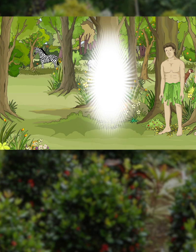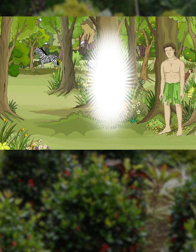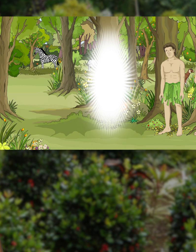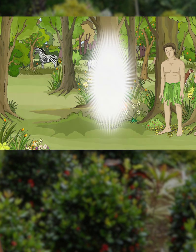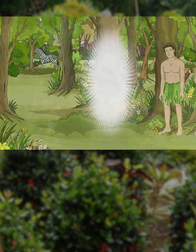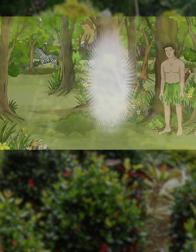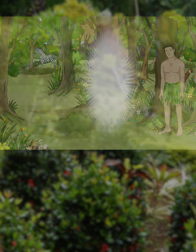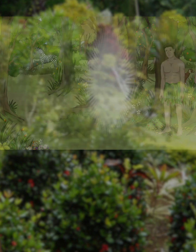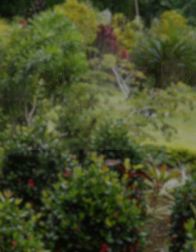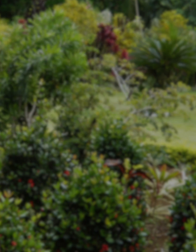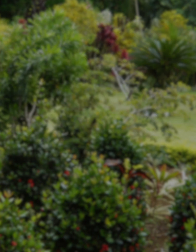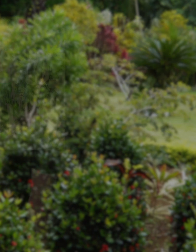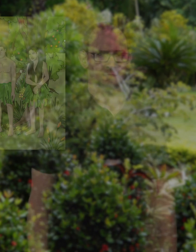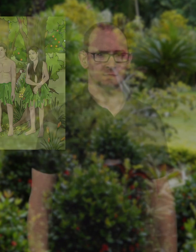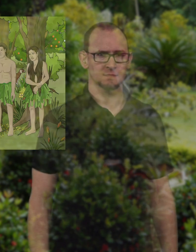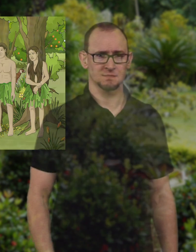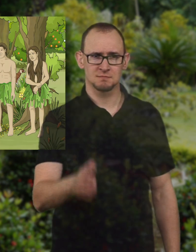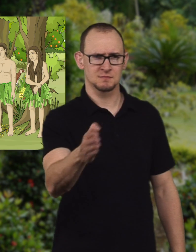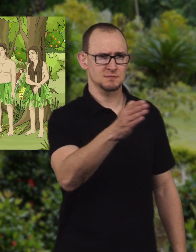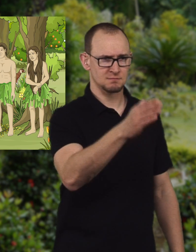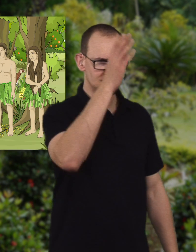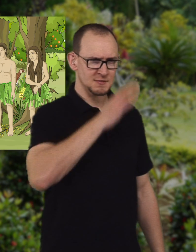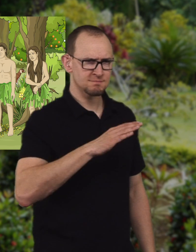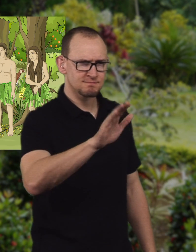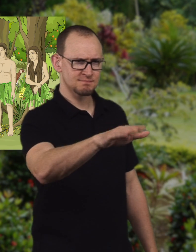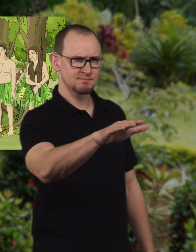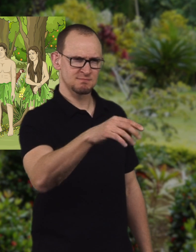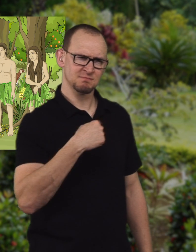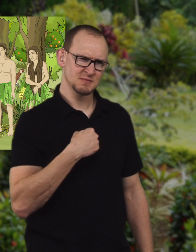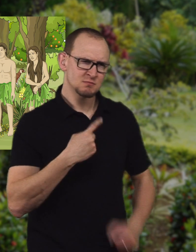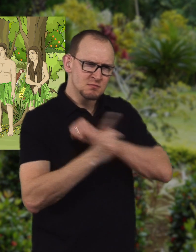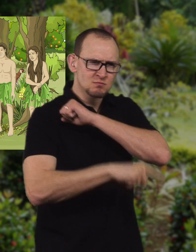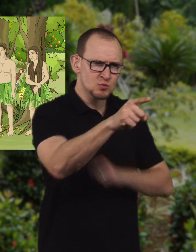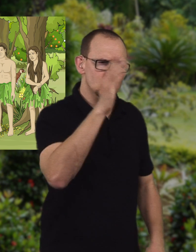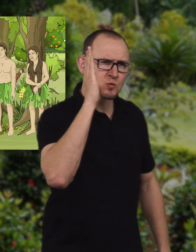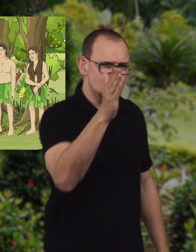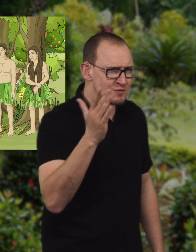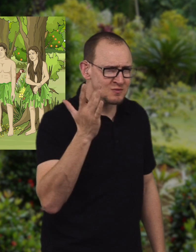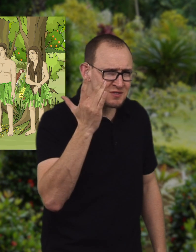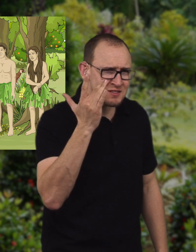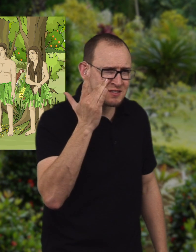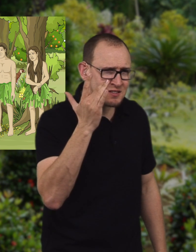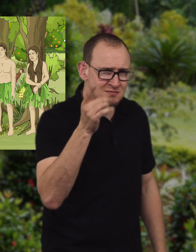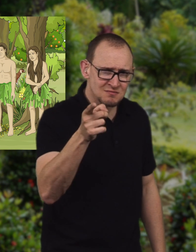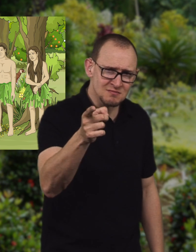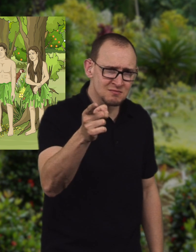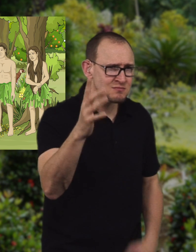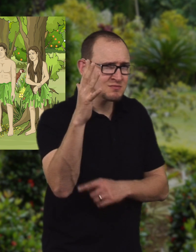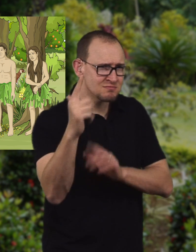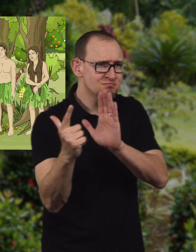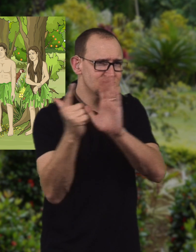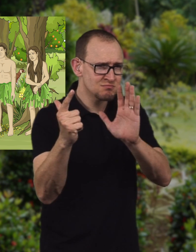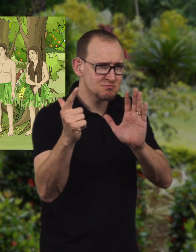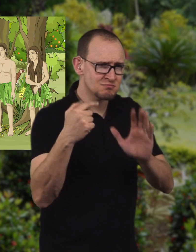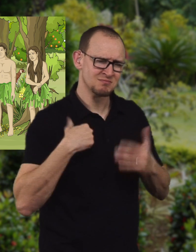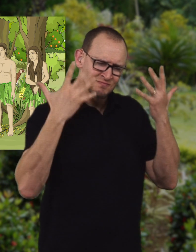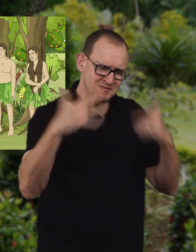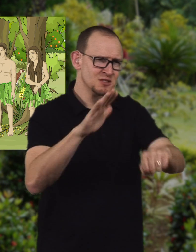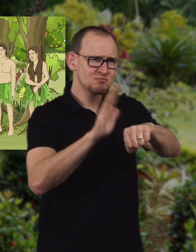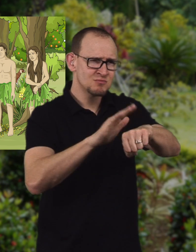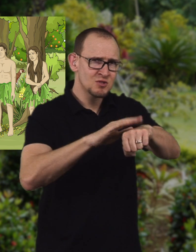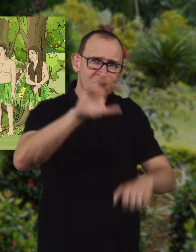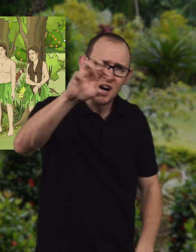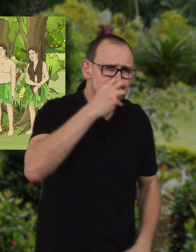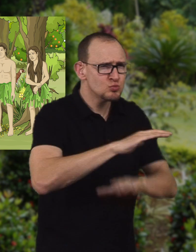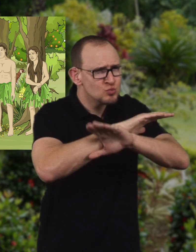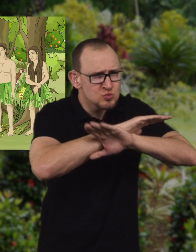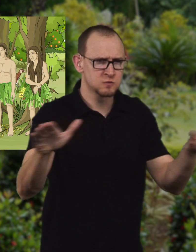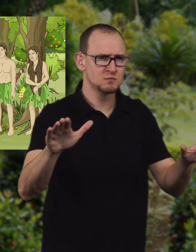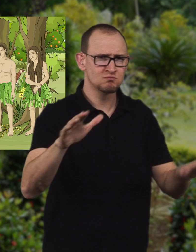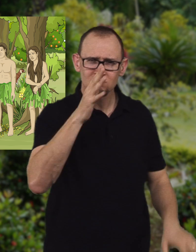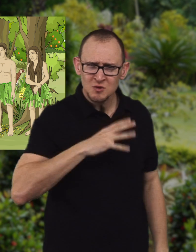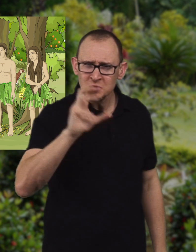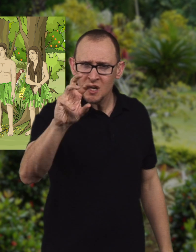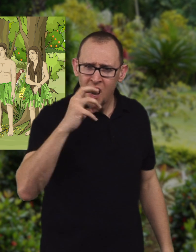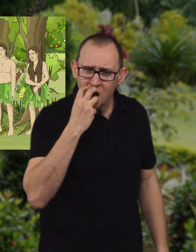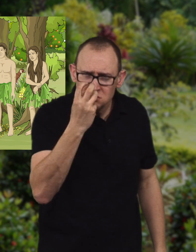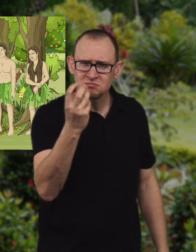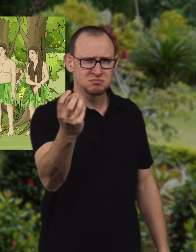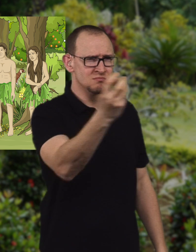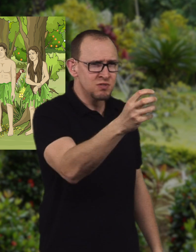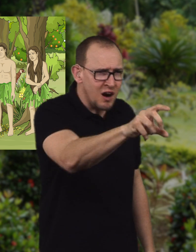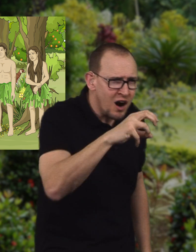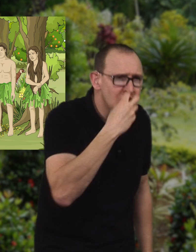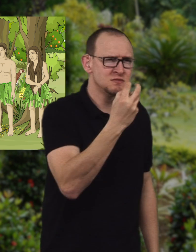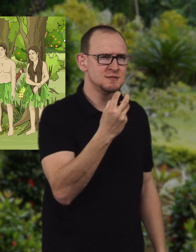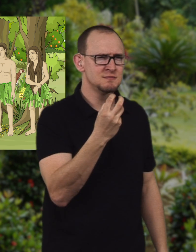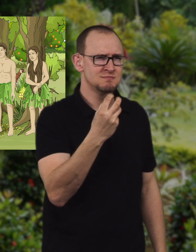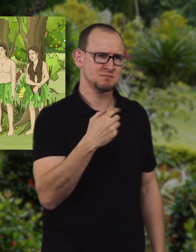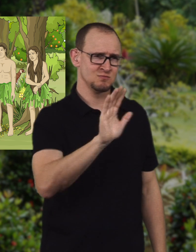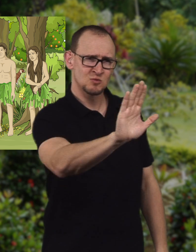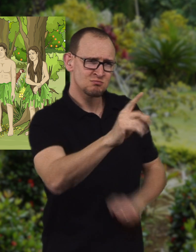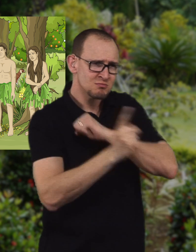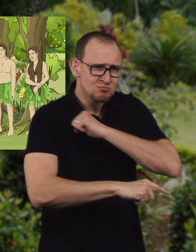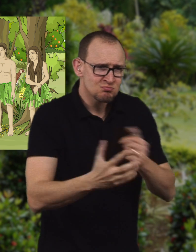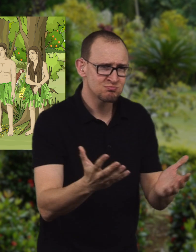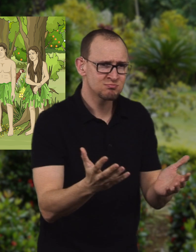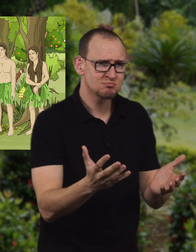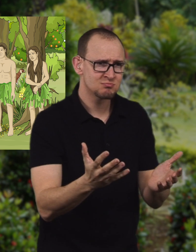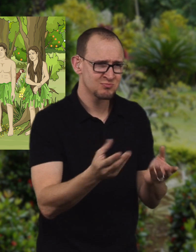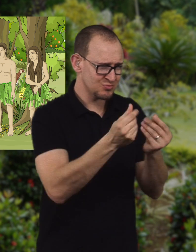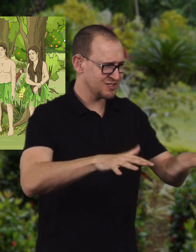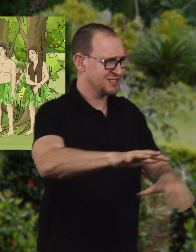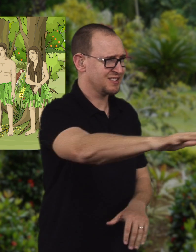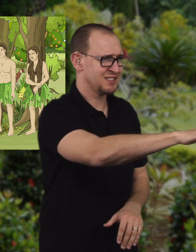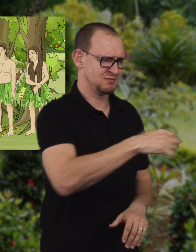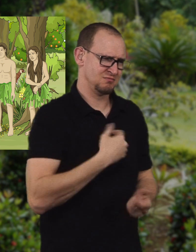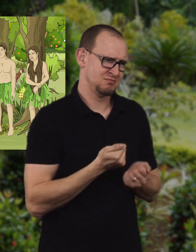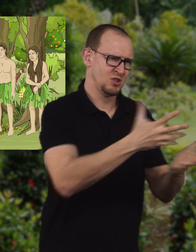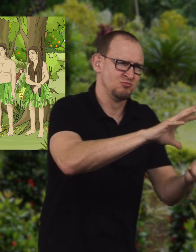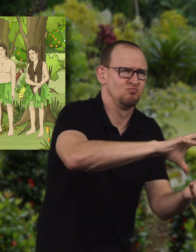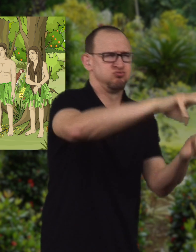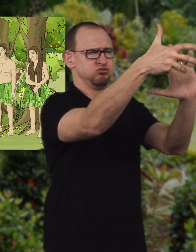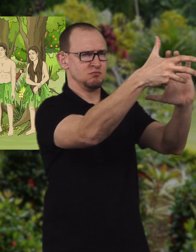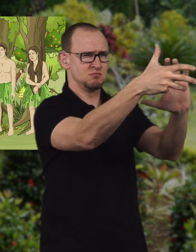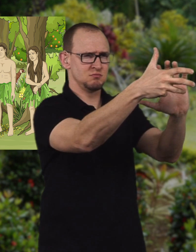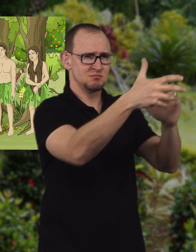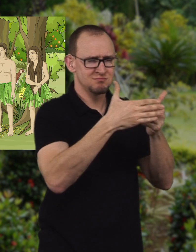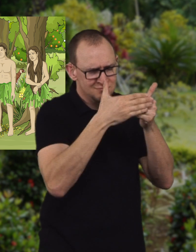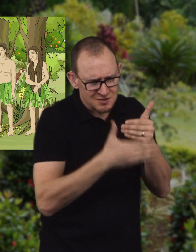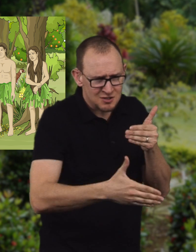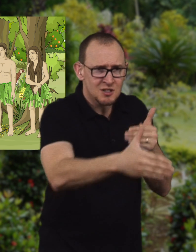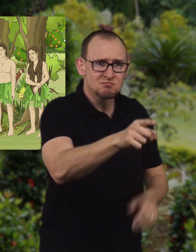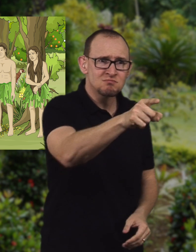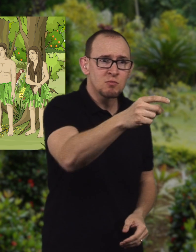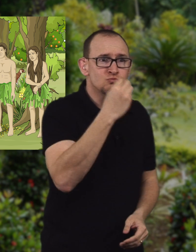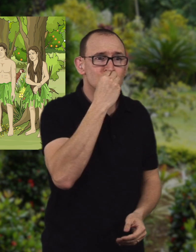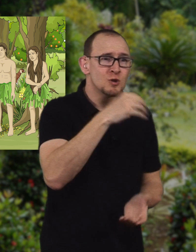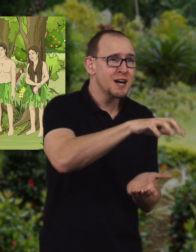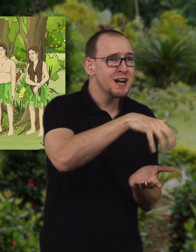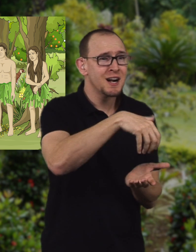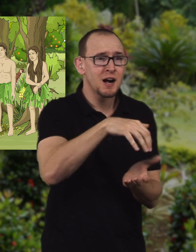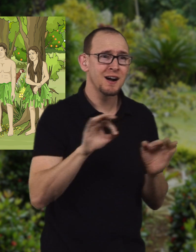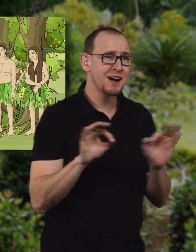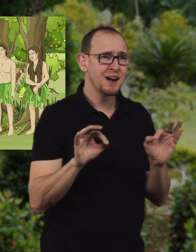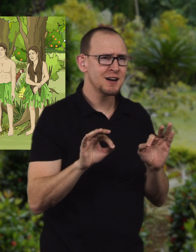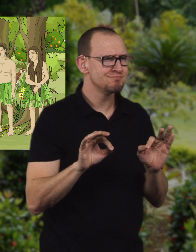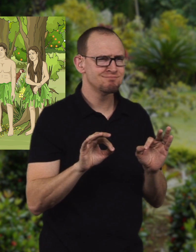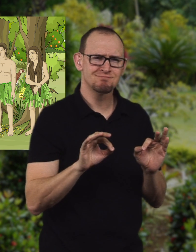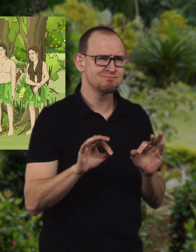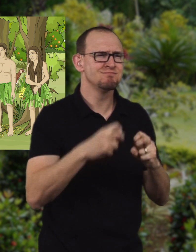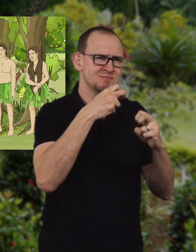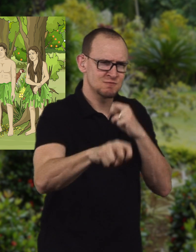And to Adam He said: “Because you have listened to the voice of your wife and have eaten from the tree of which I commanded you not to eat, cursed is the ground because of you;